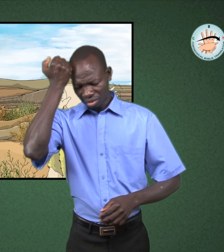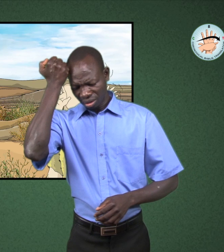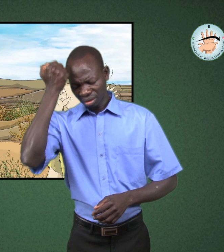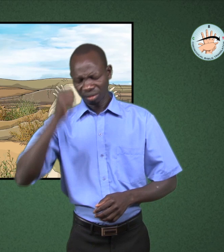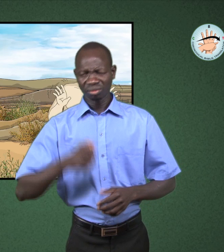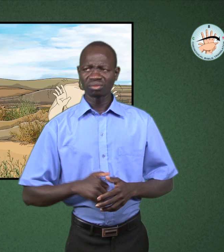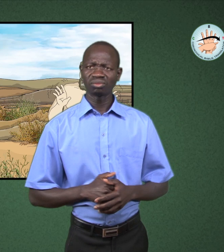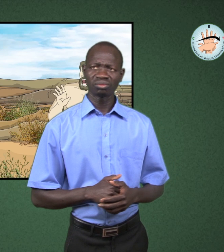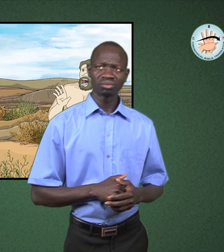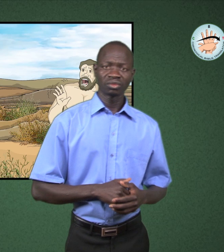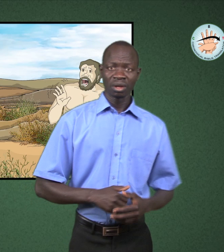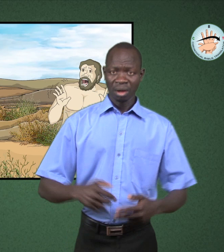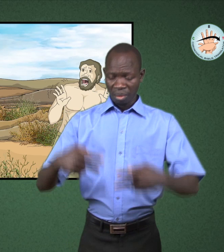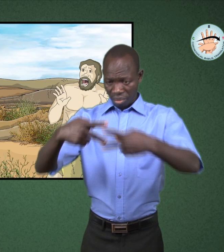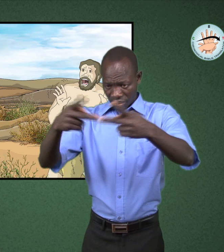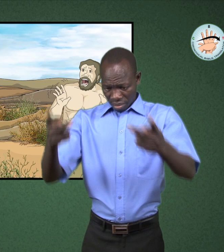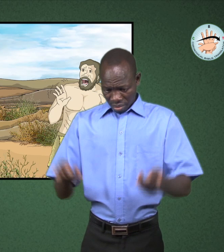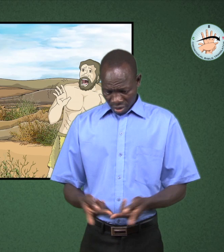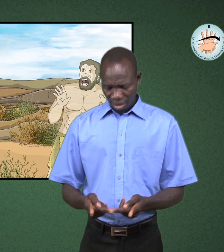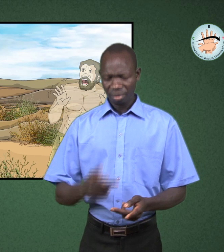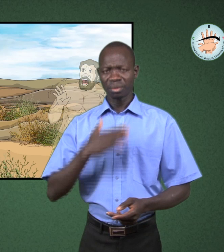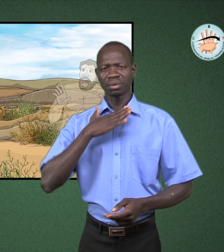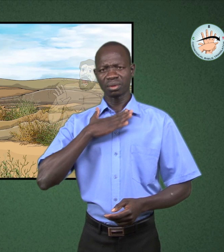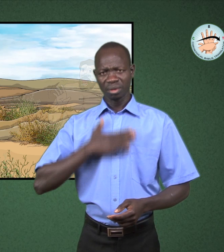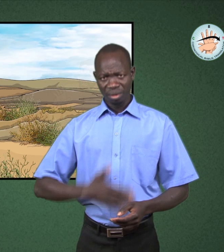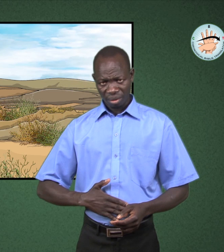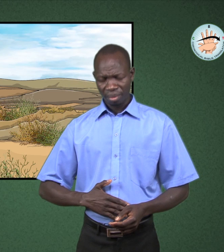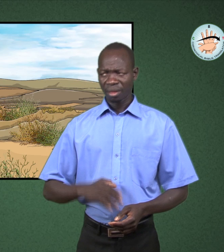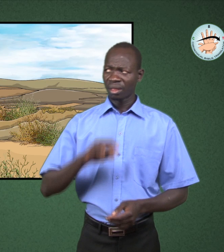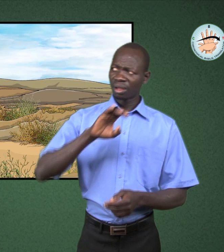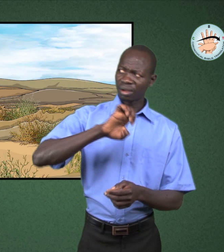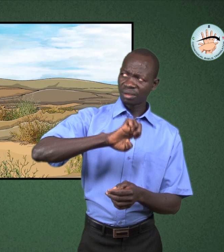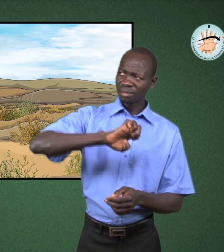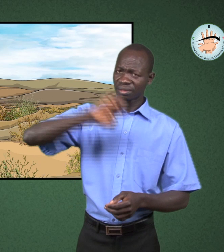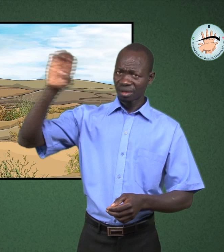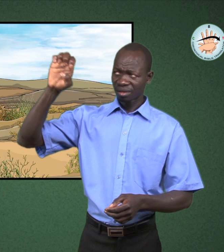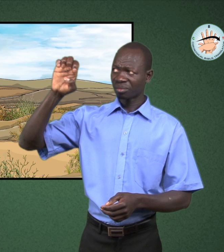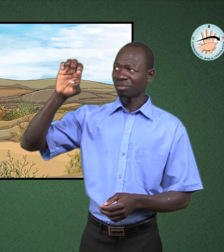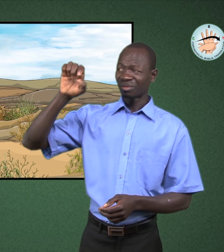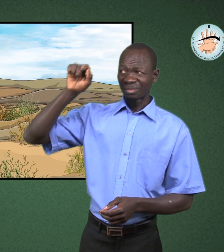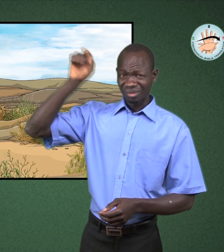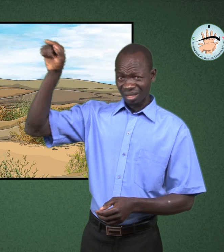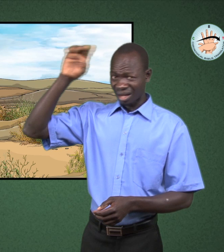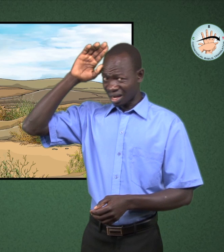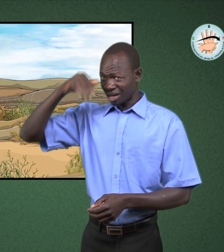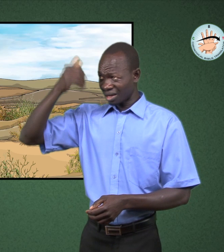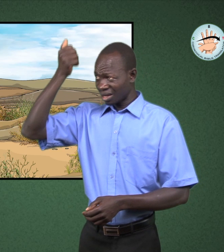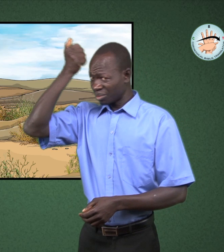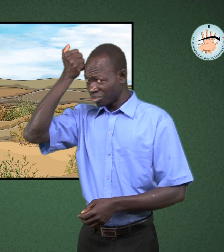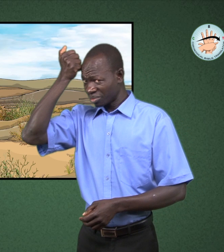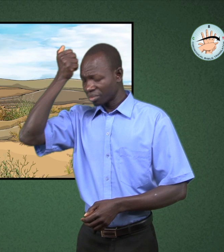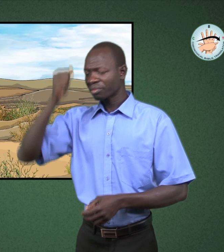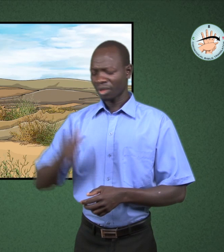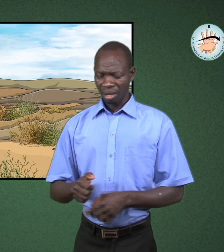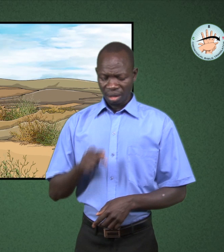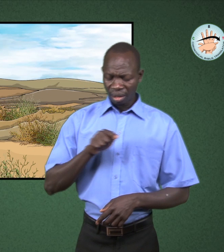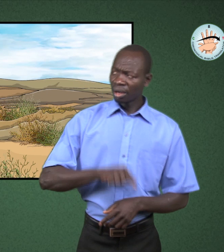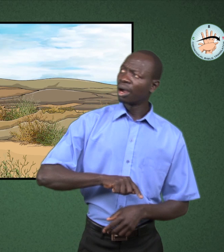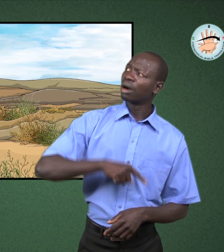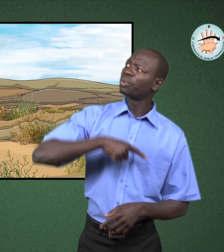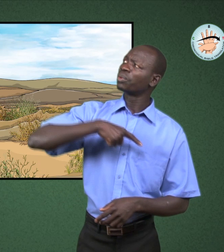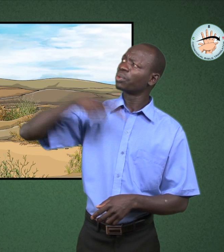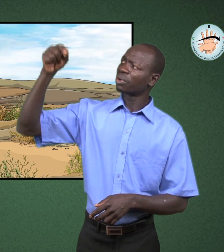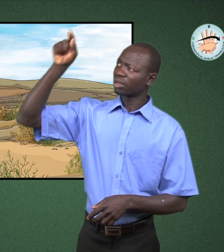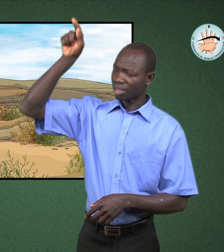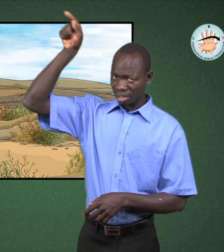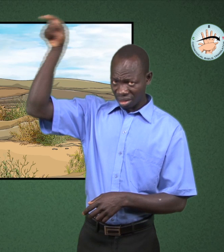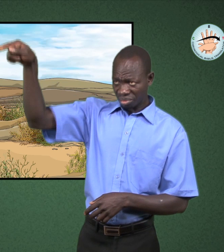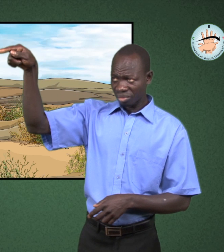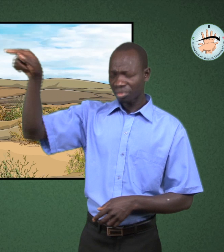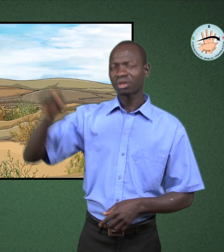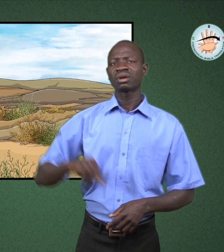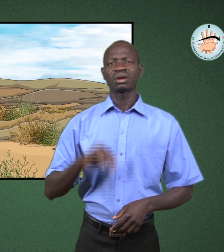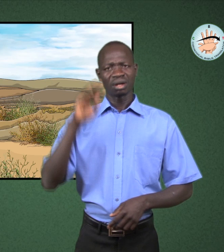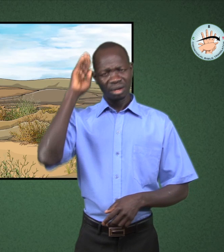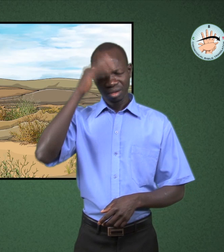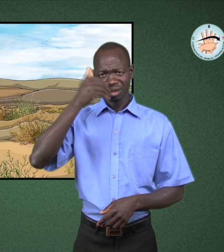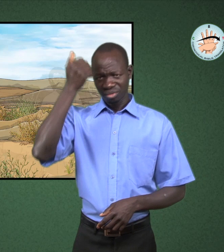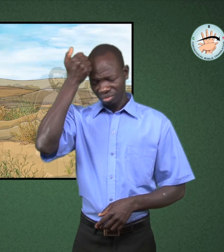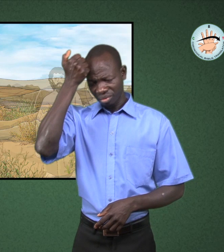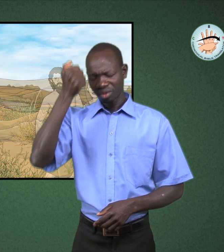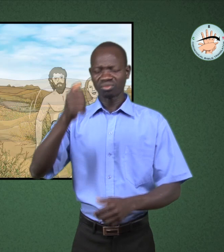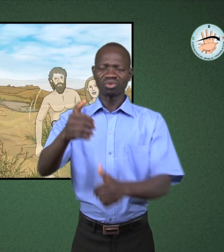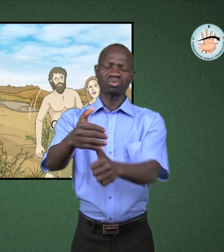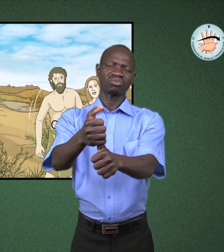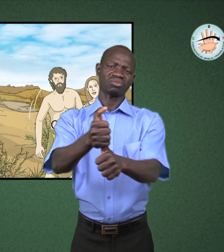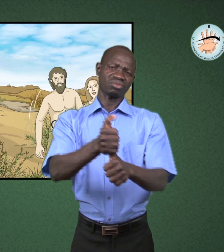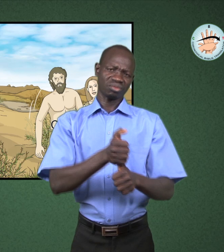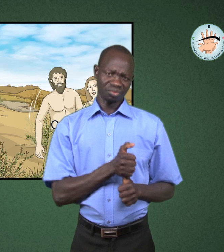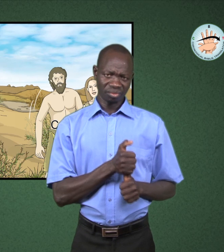So Cain went out from the presence of the LORD and settled in the land of Nod, east of Eden.